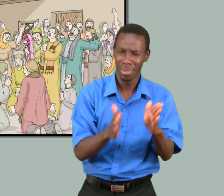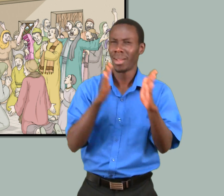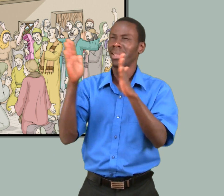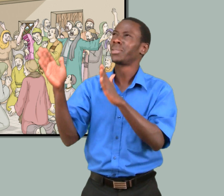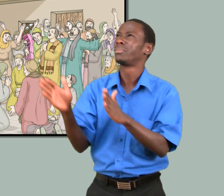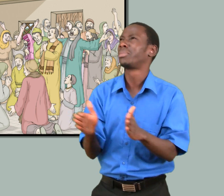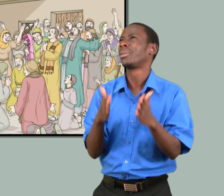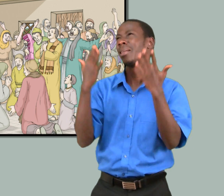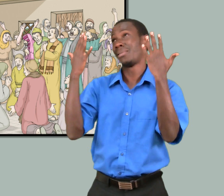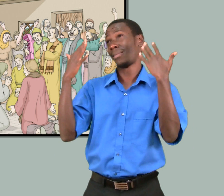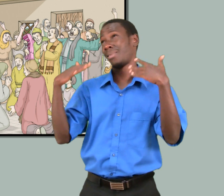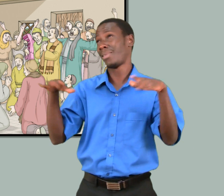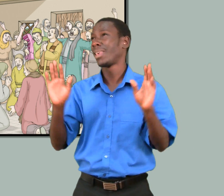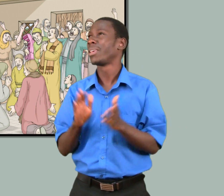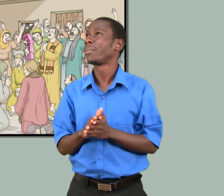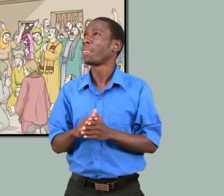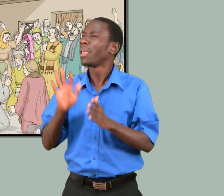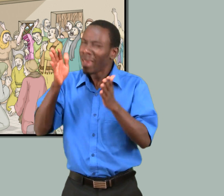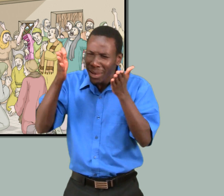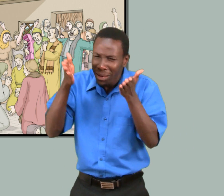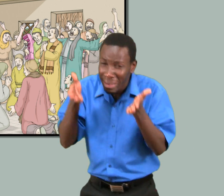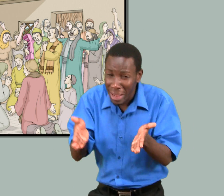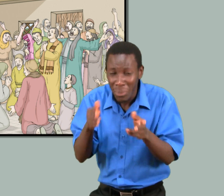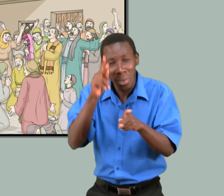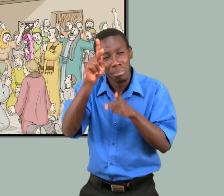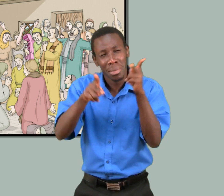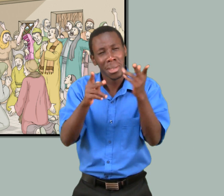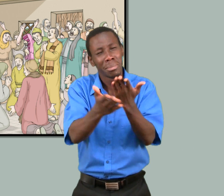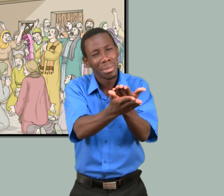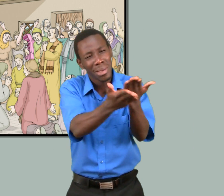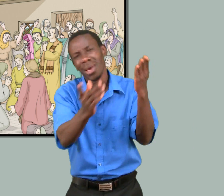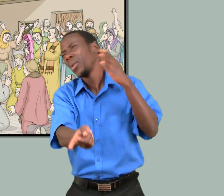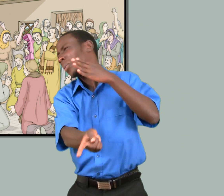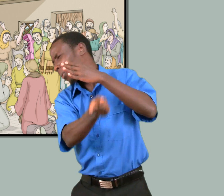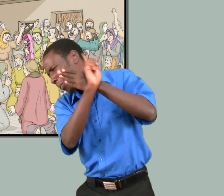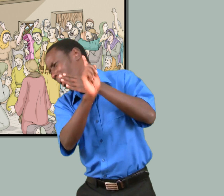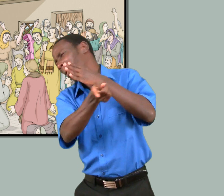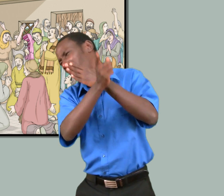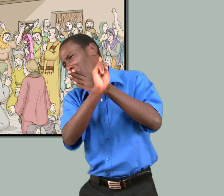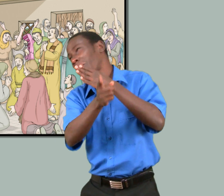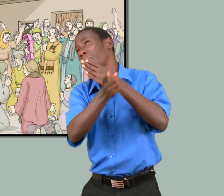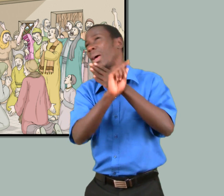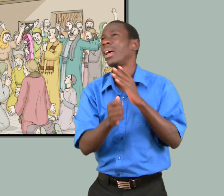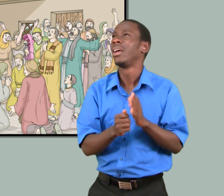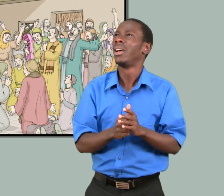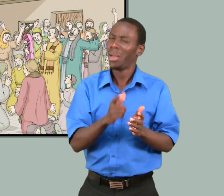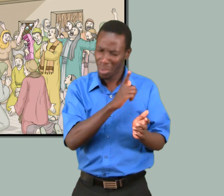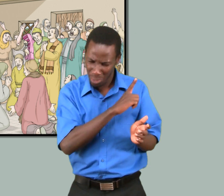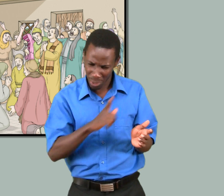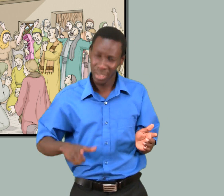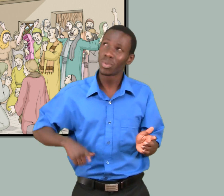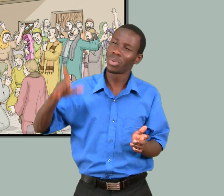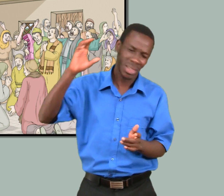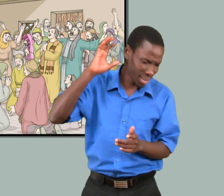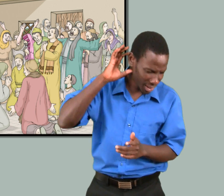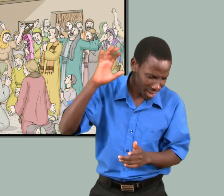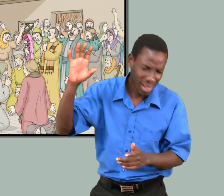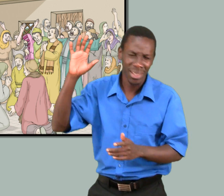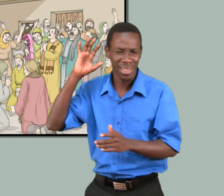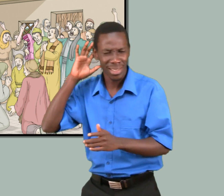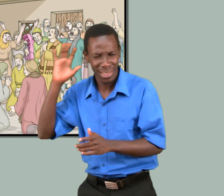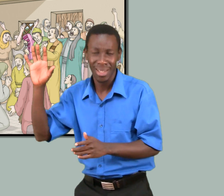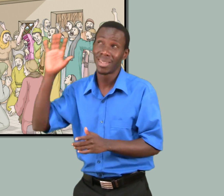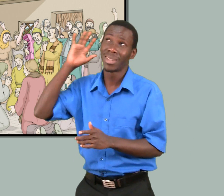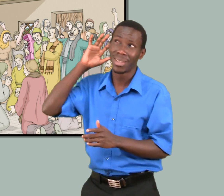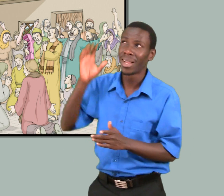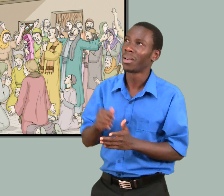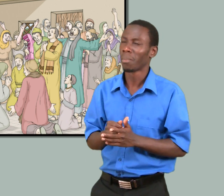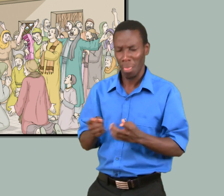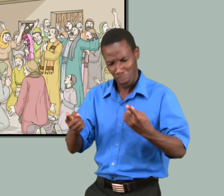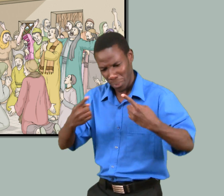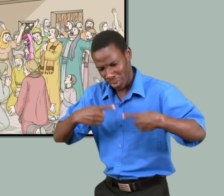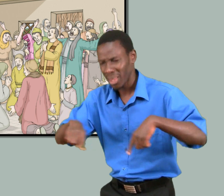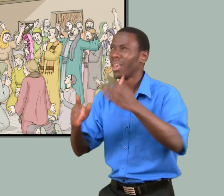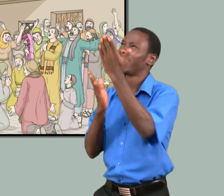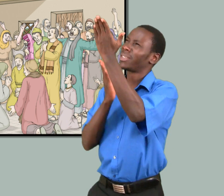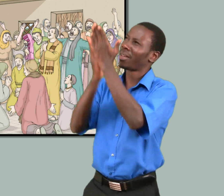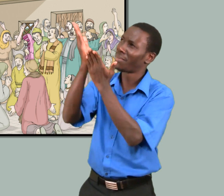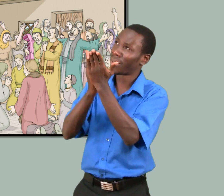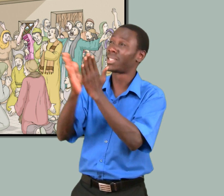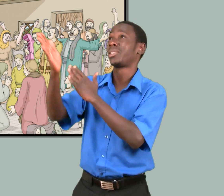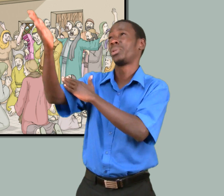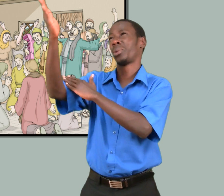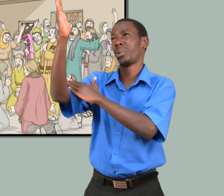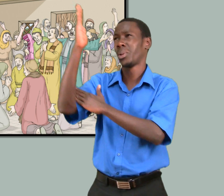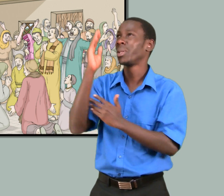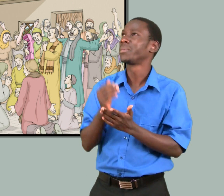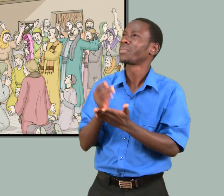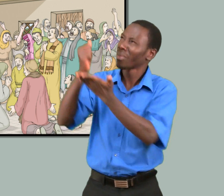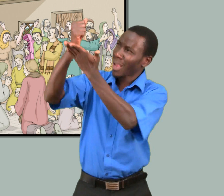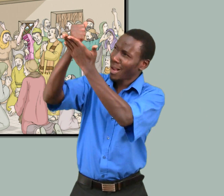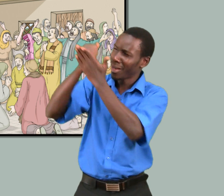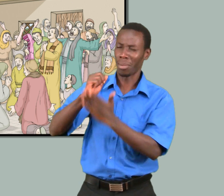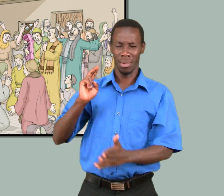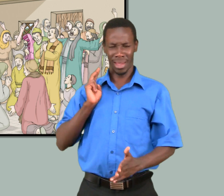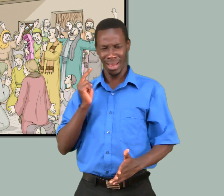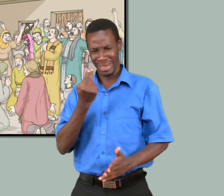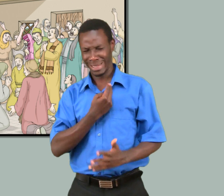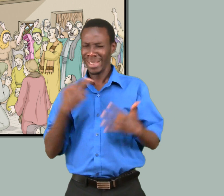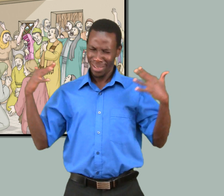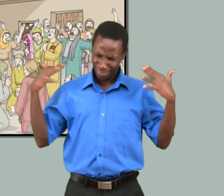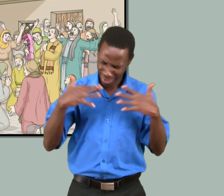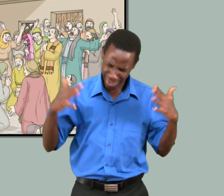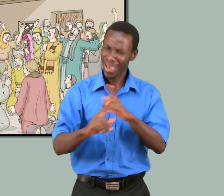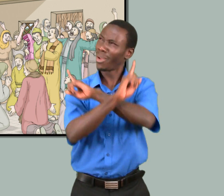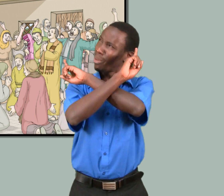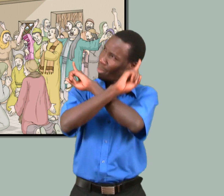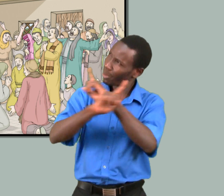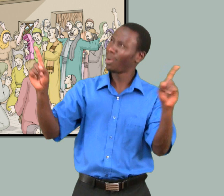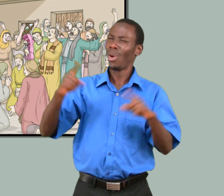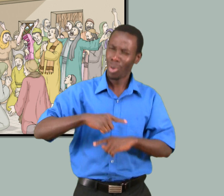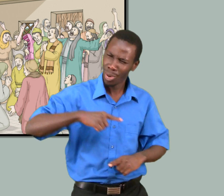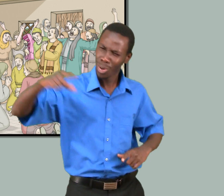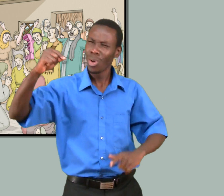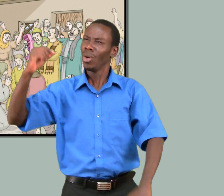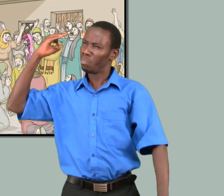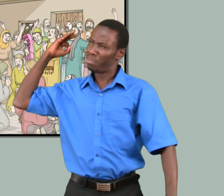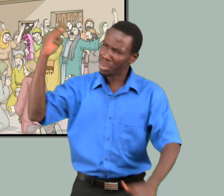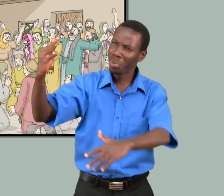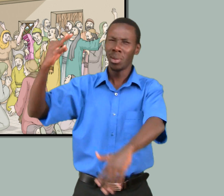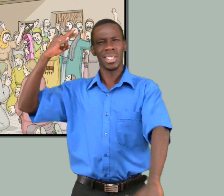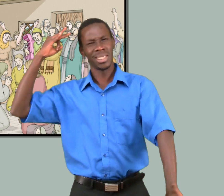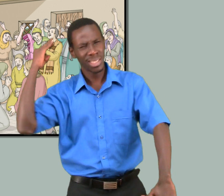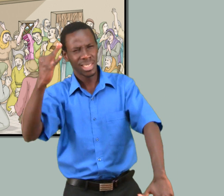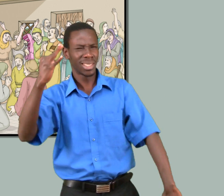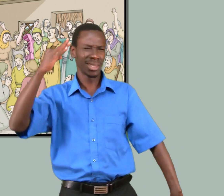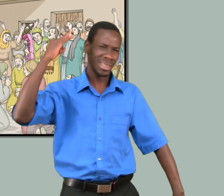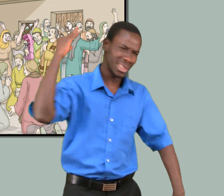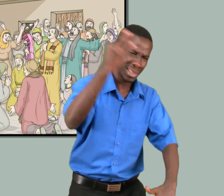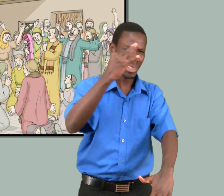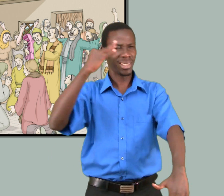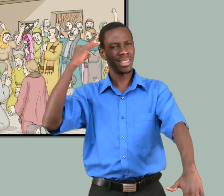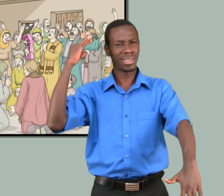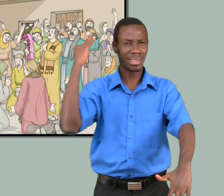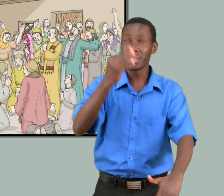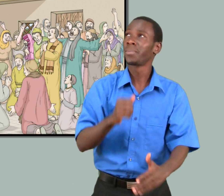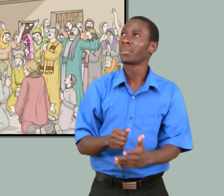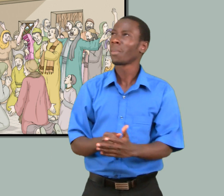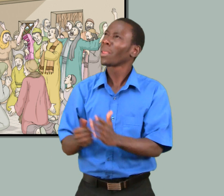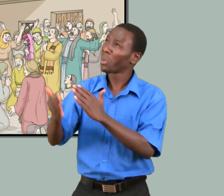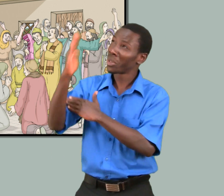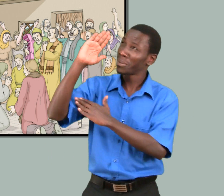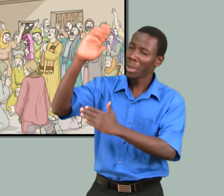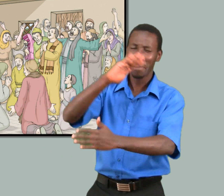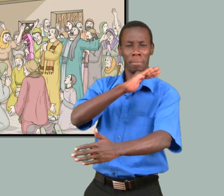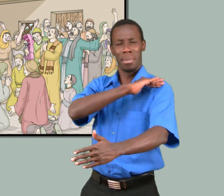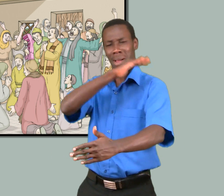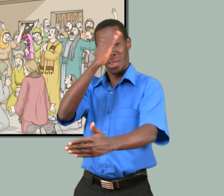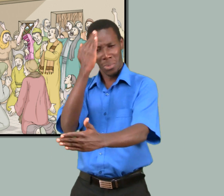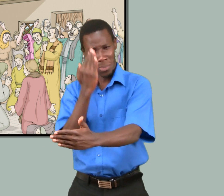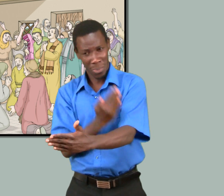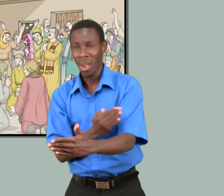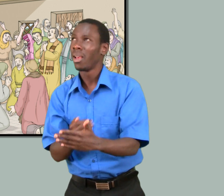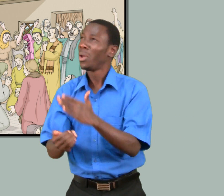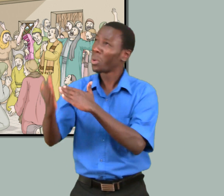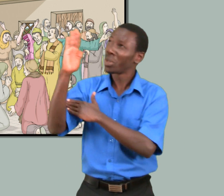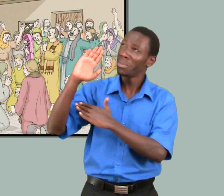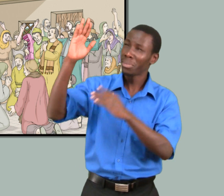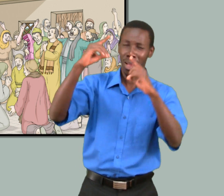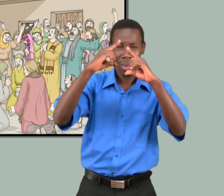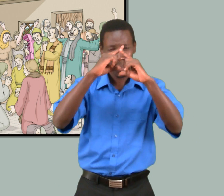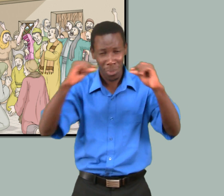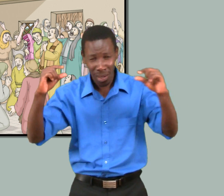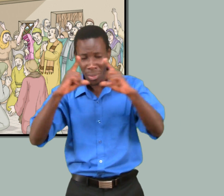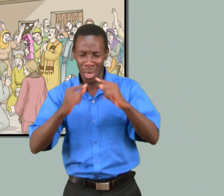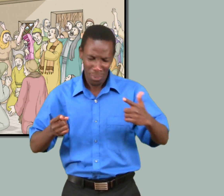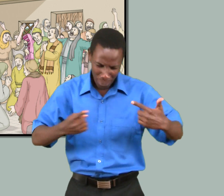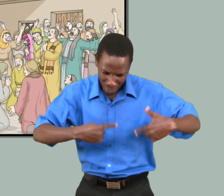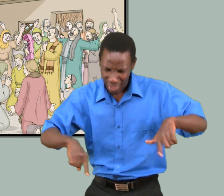They carried out what Your hand and will had decided beforehand would happen.